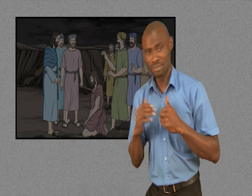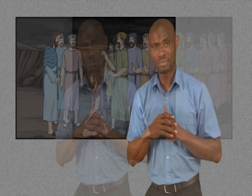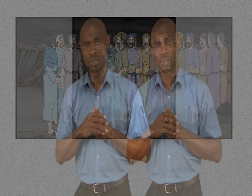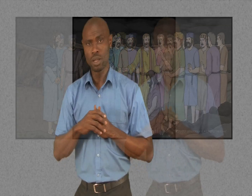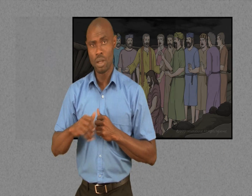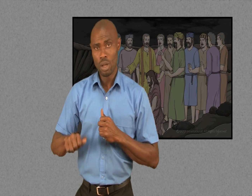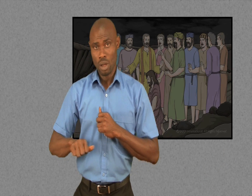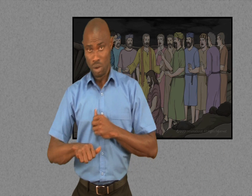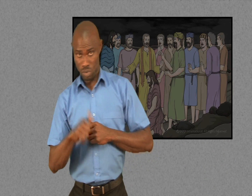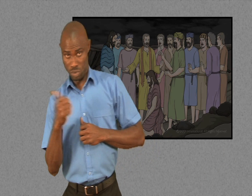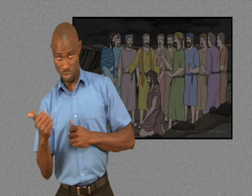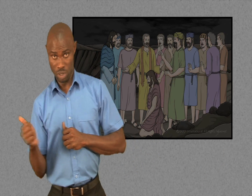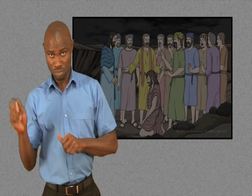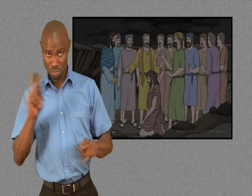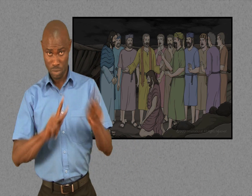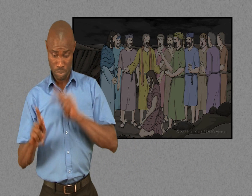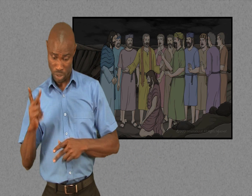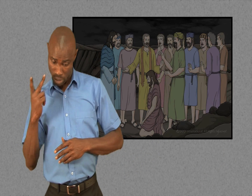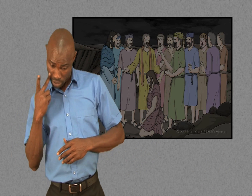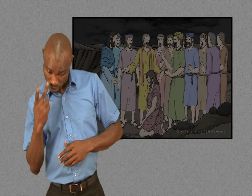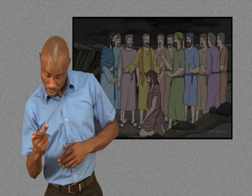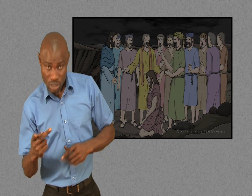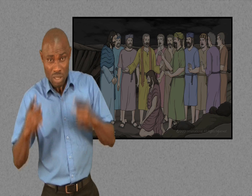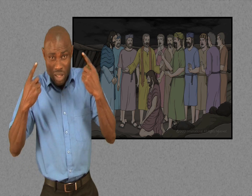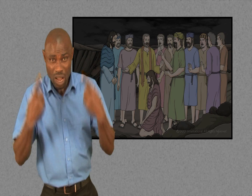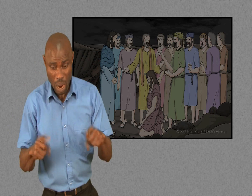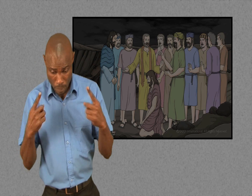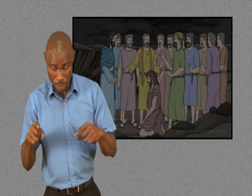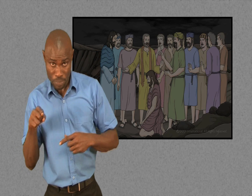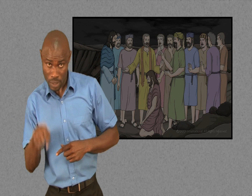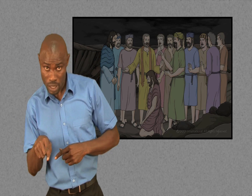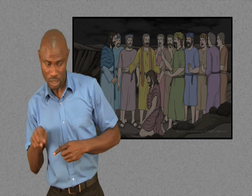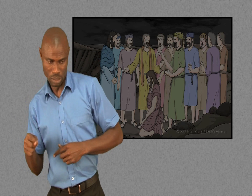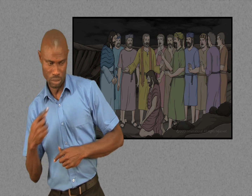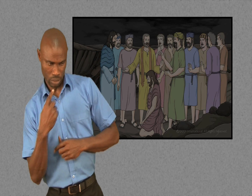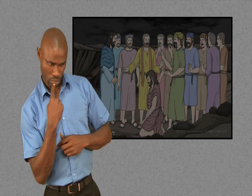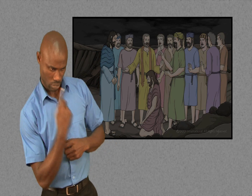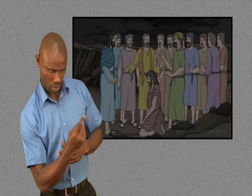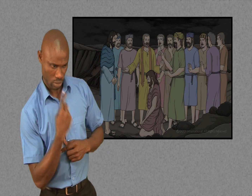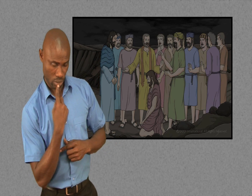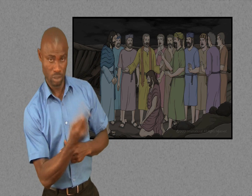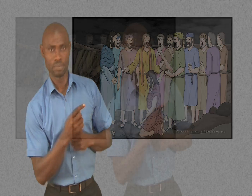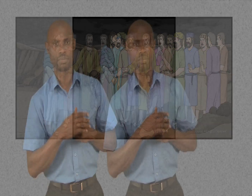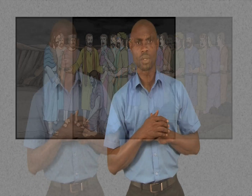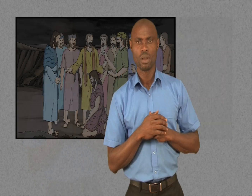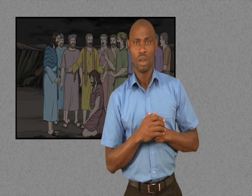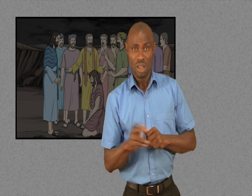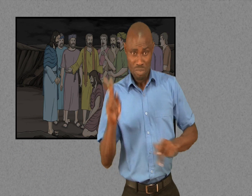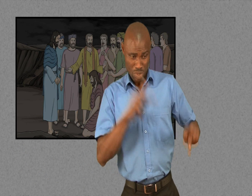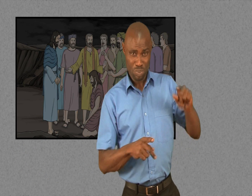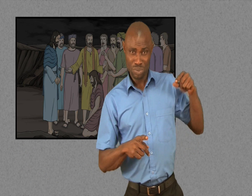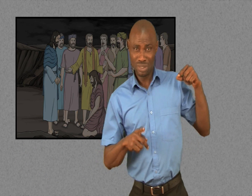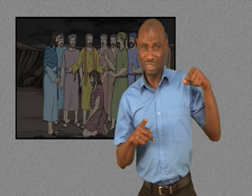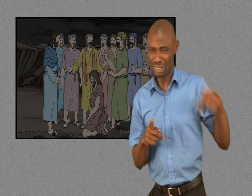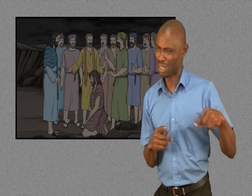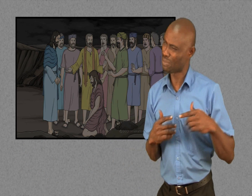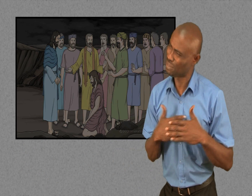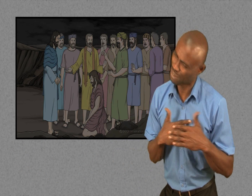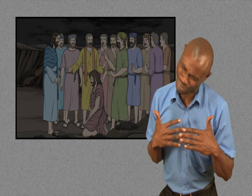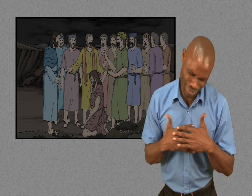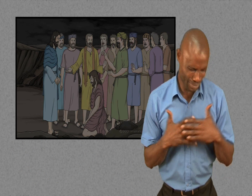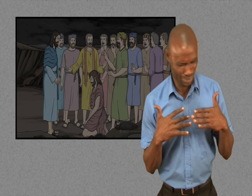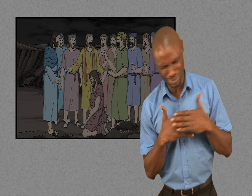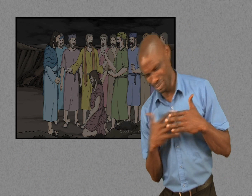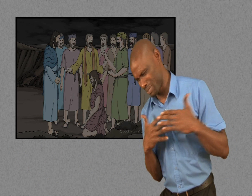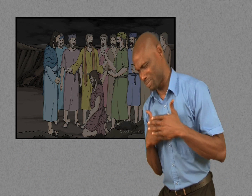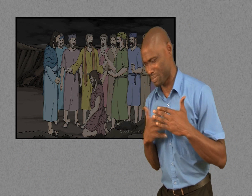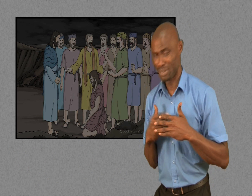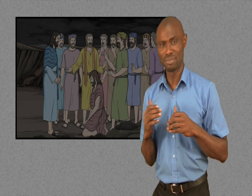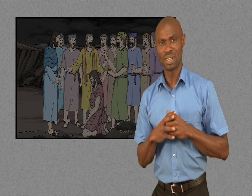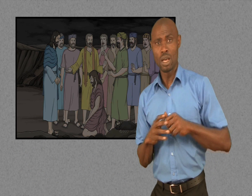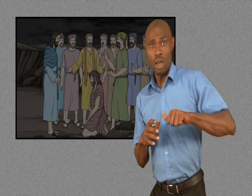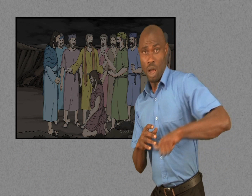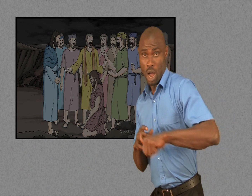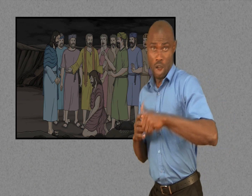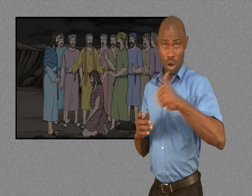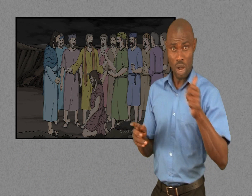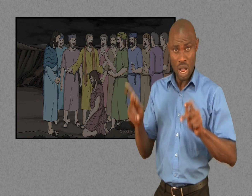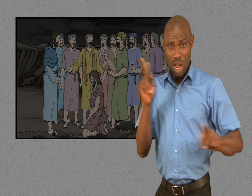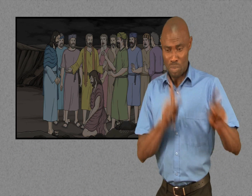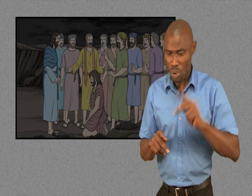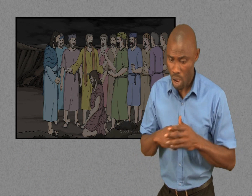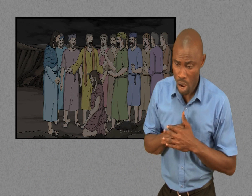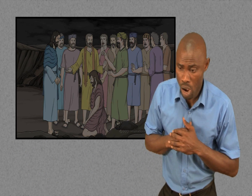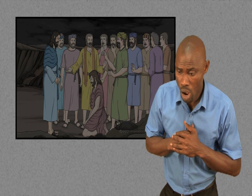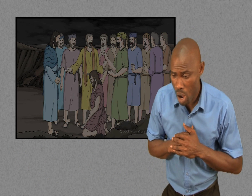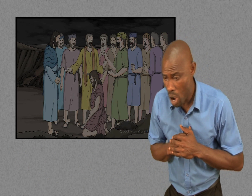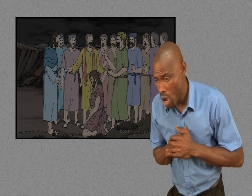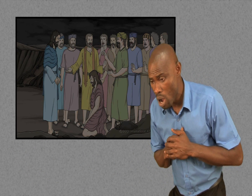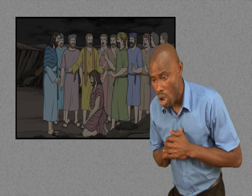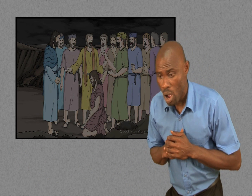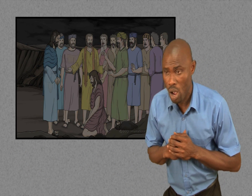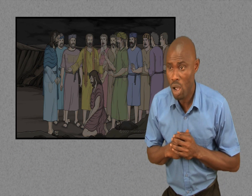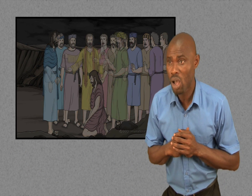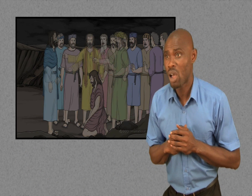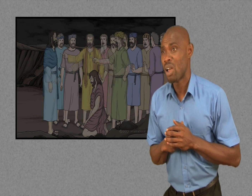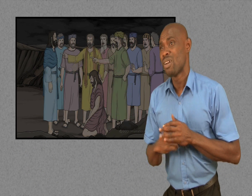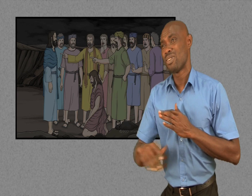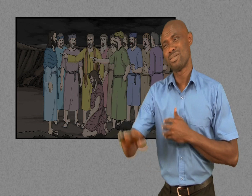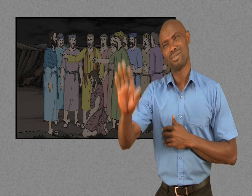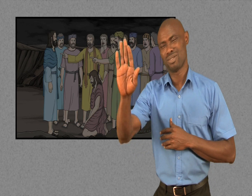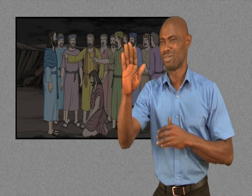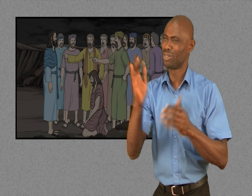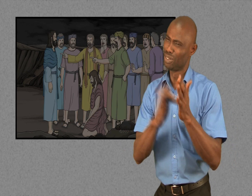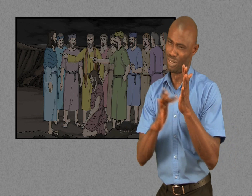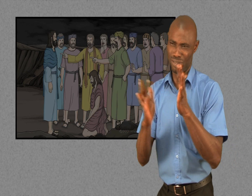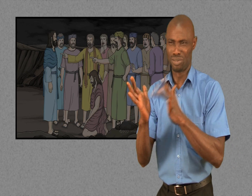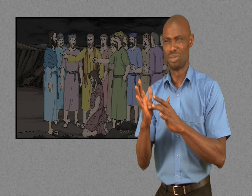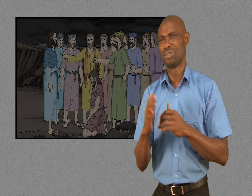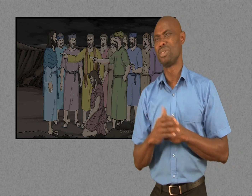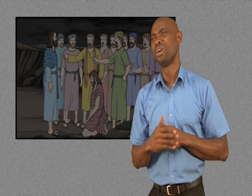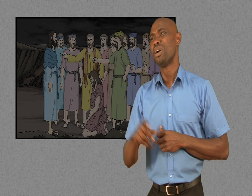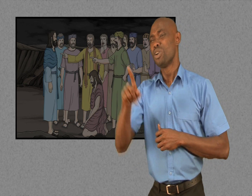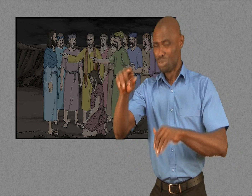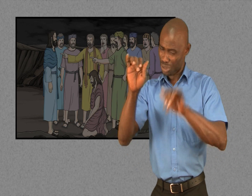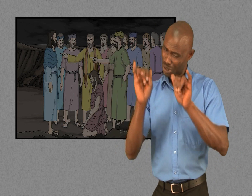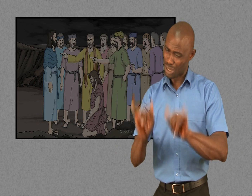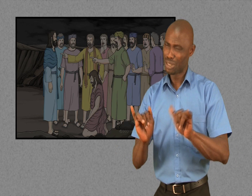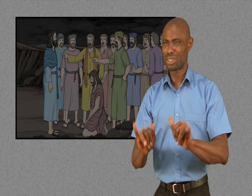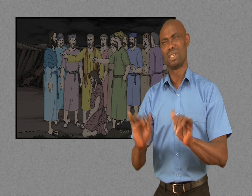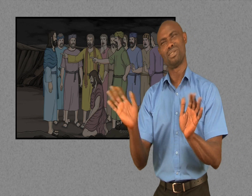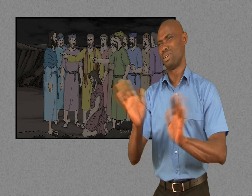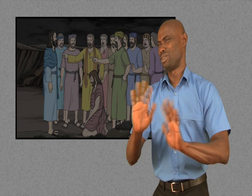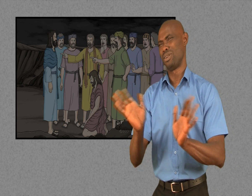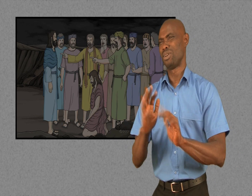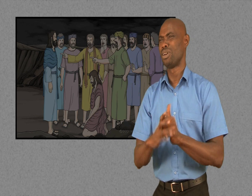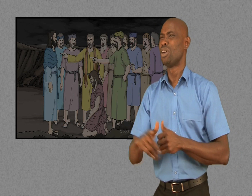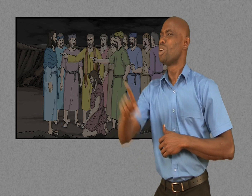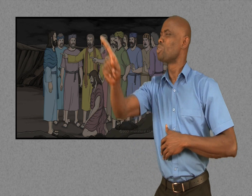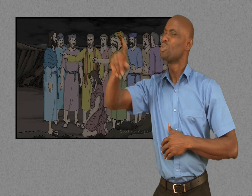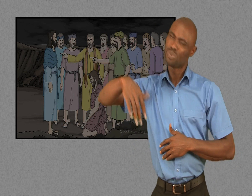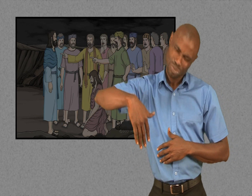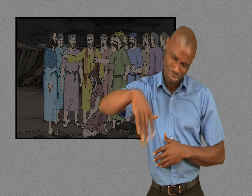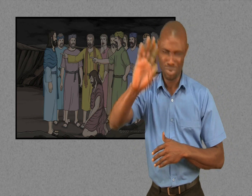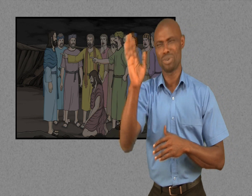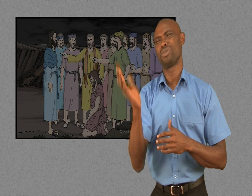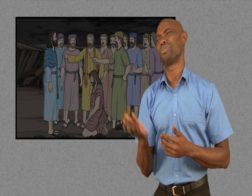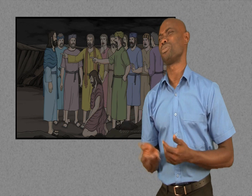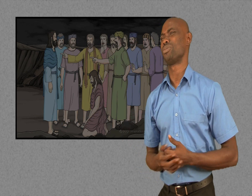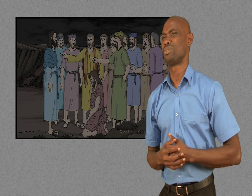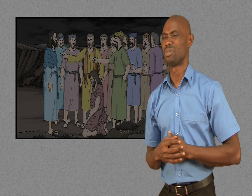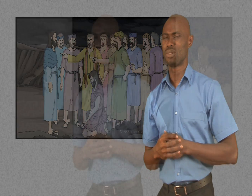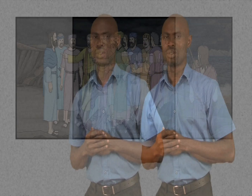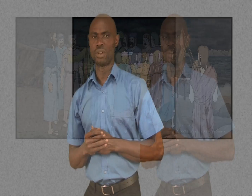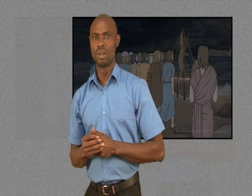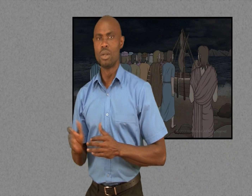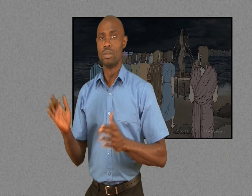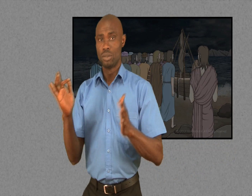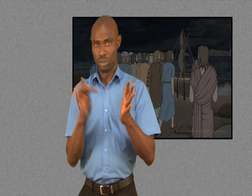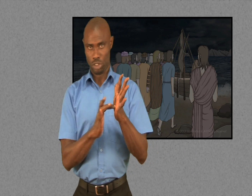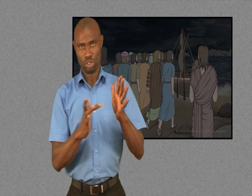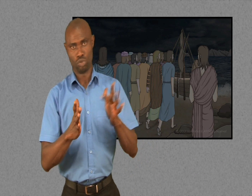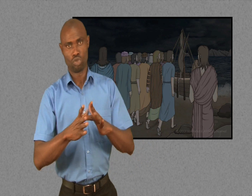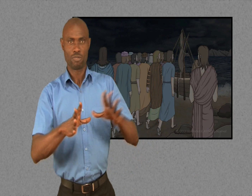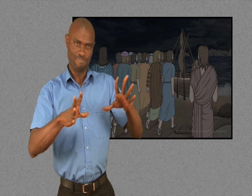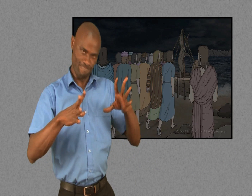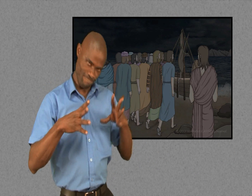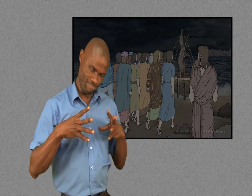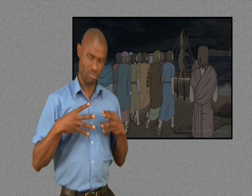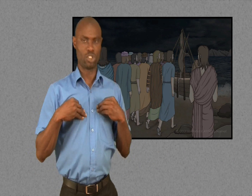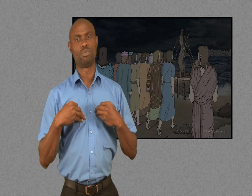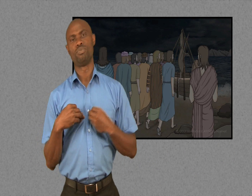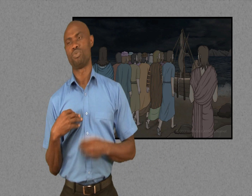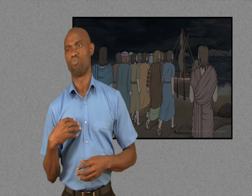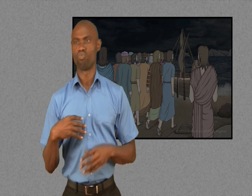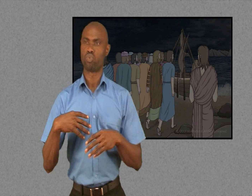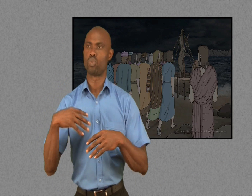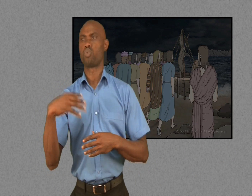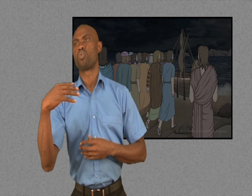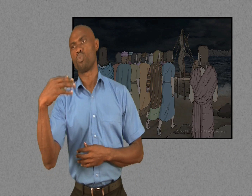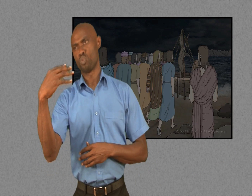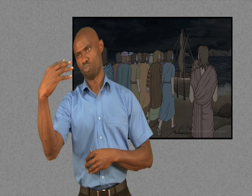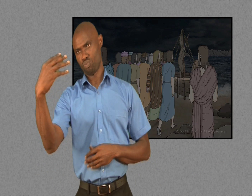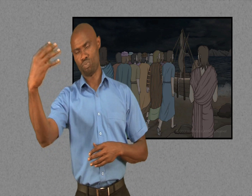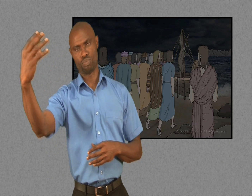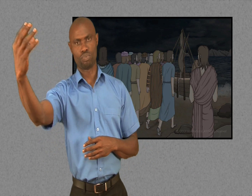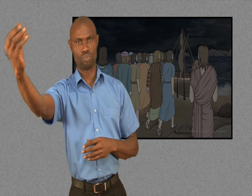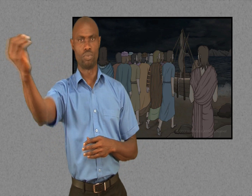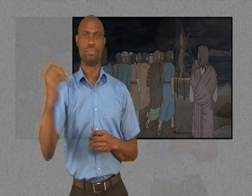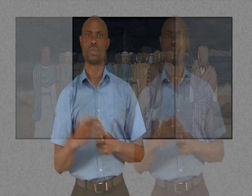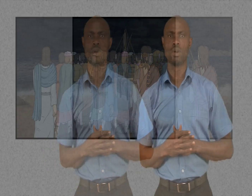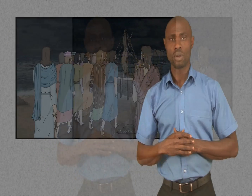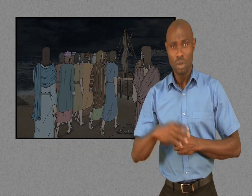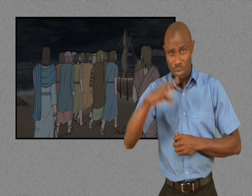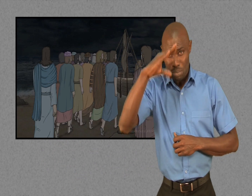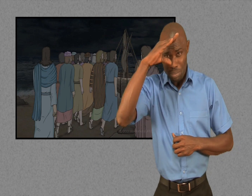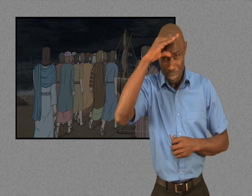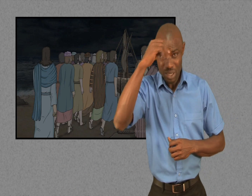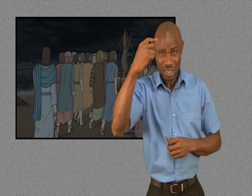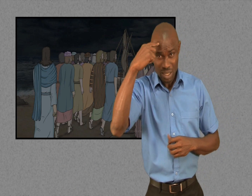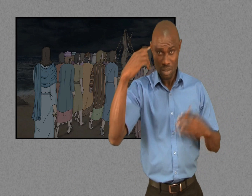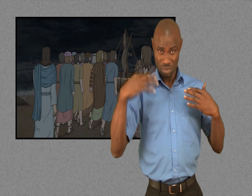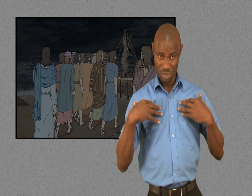and they were afraid. Those who had seen it described what had happened to the demon-possessed man and also to the pigs.